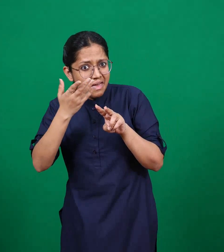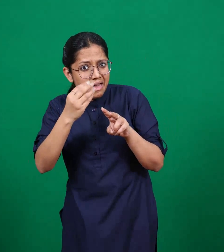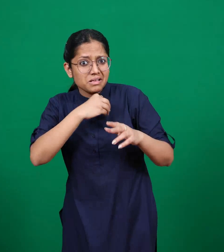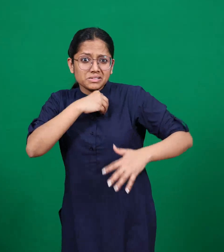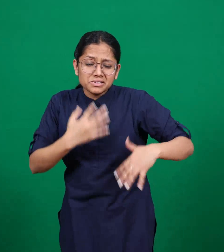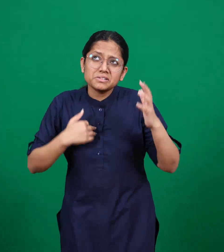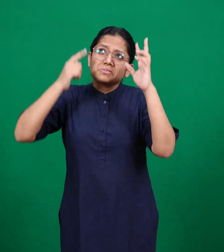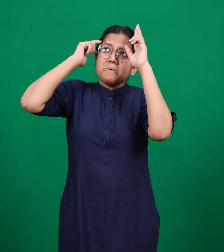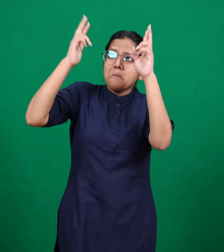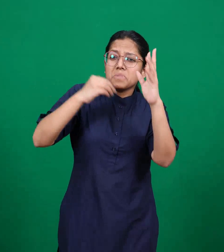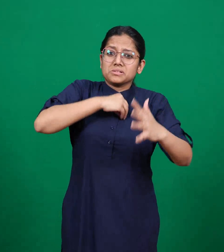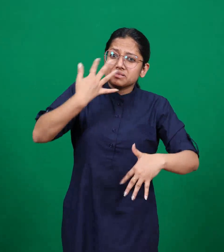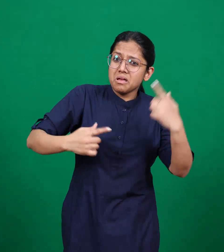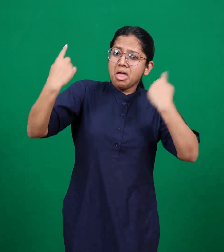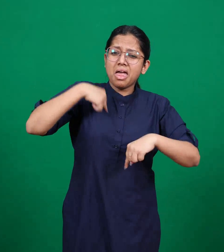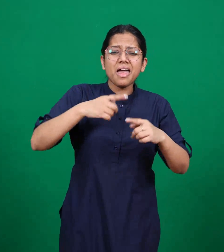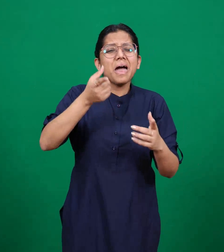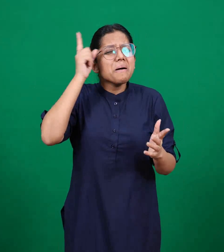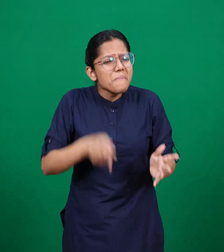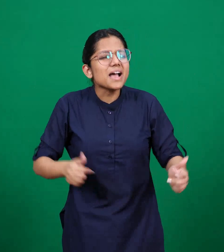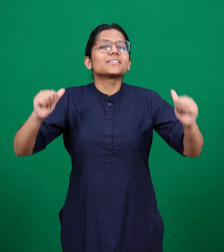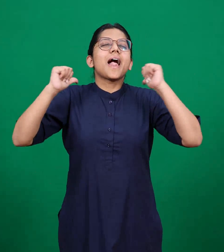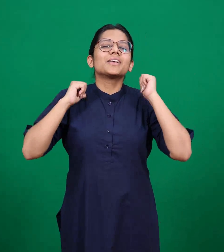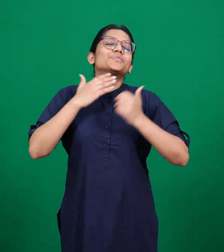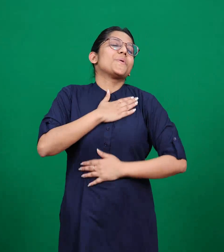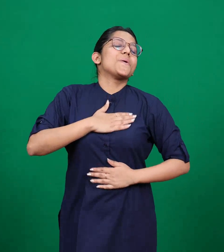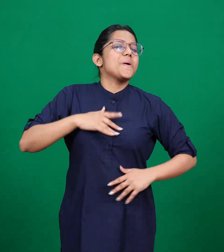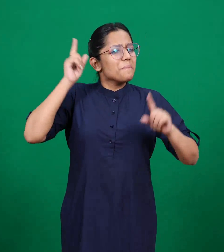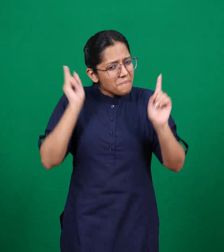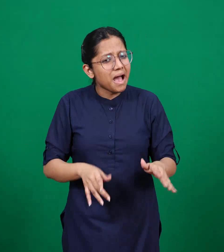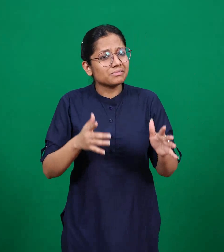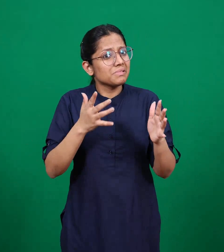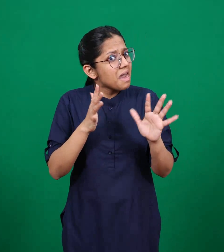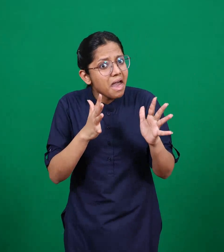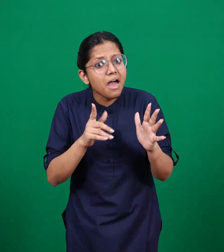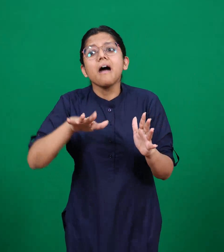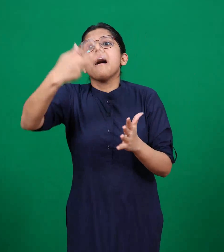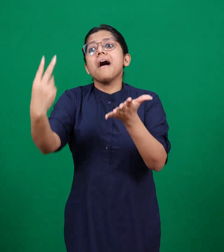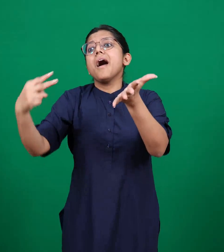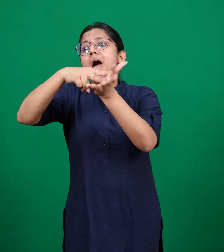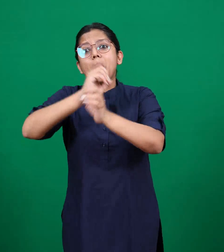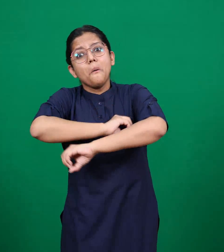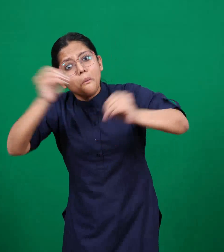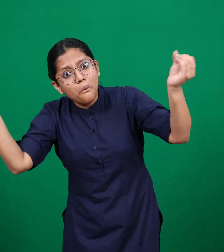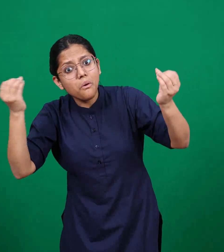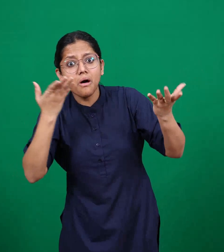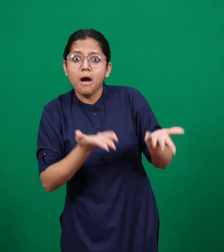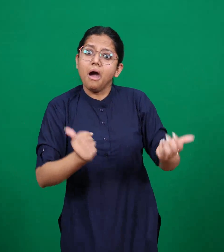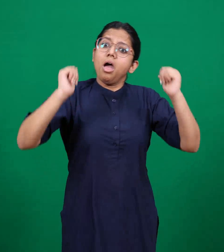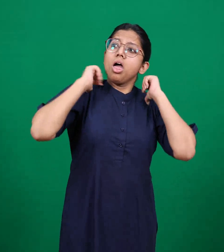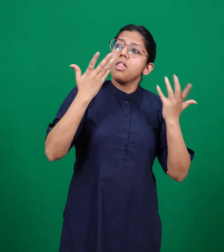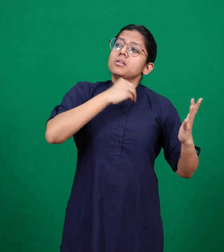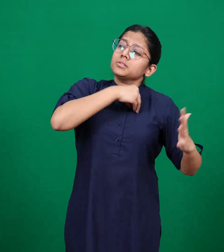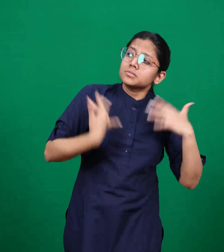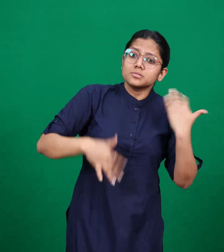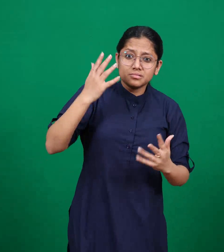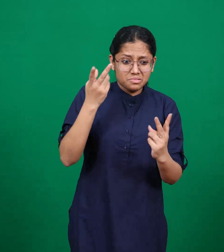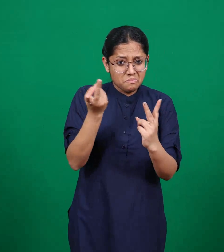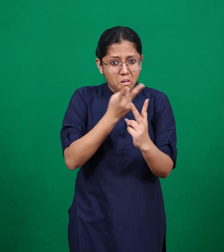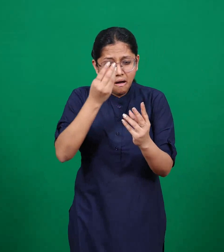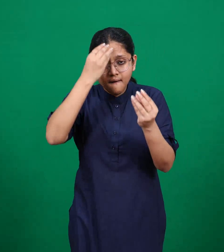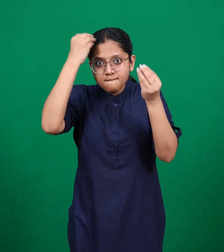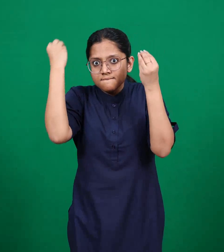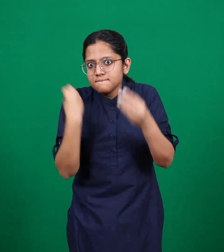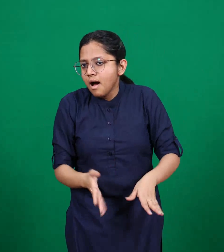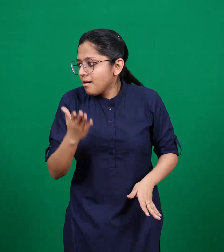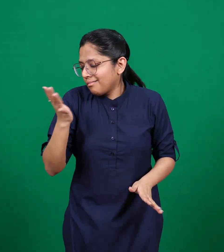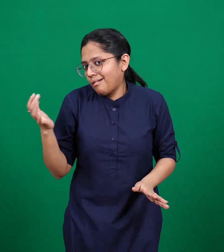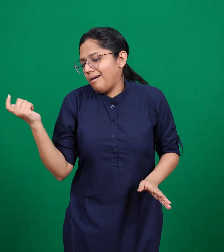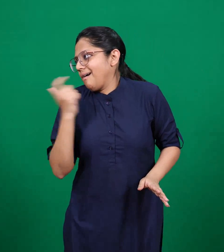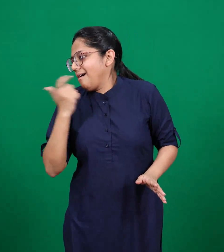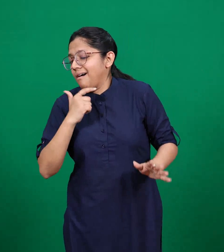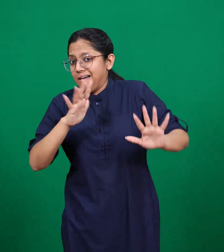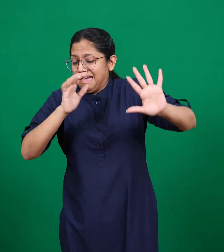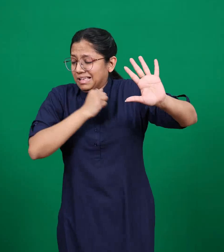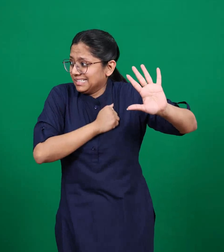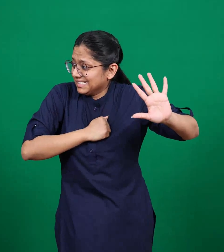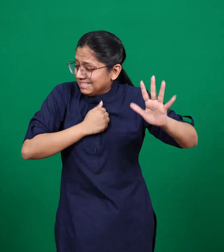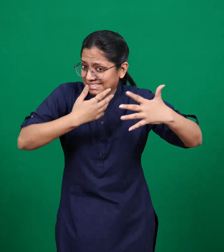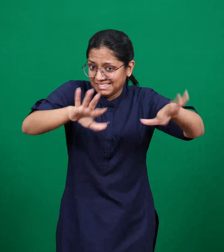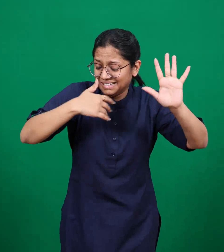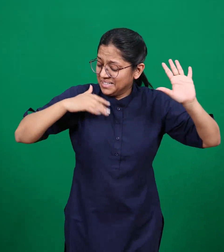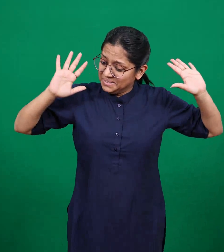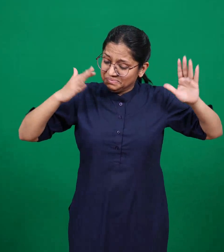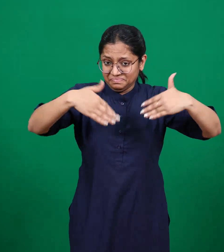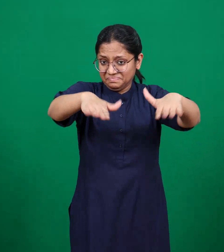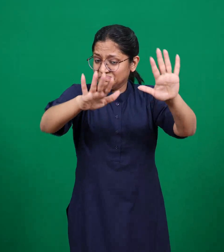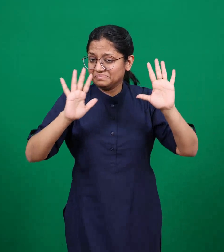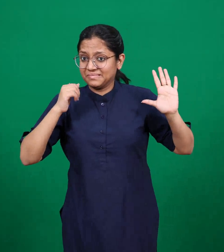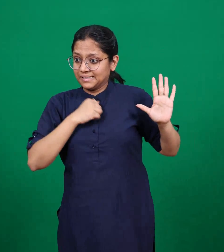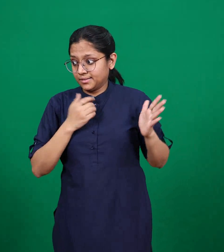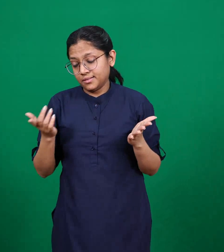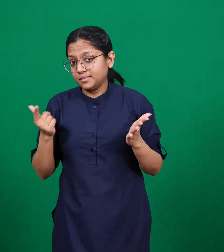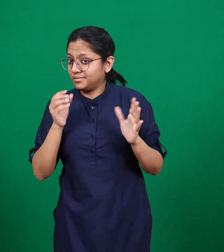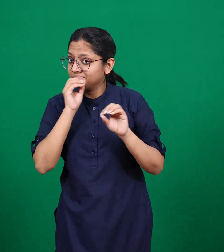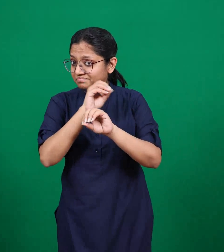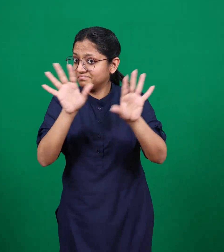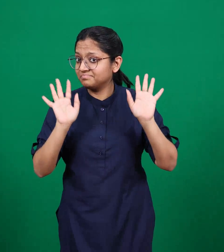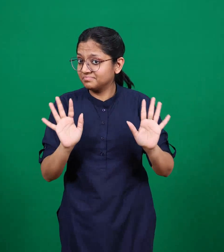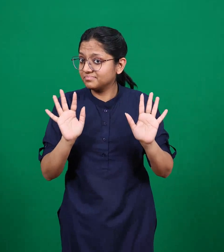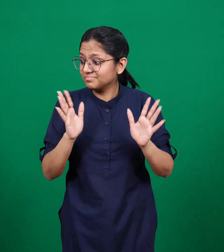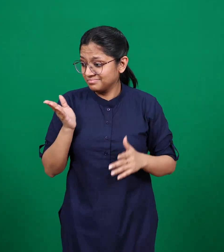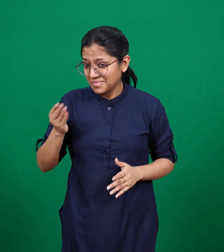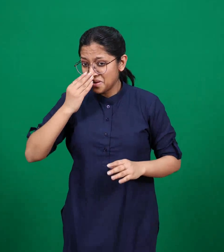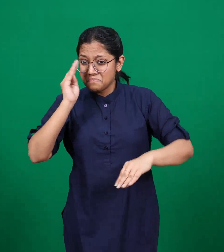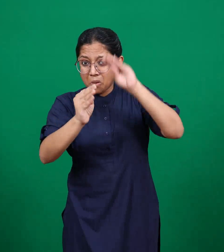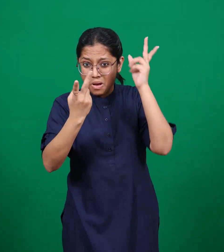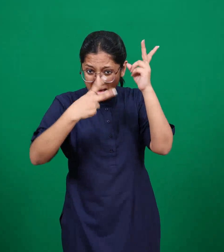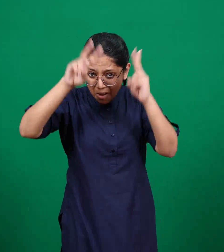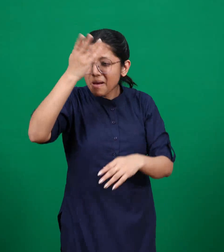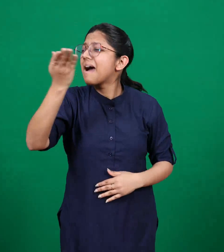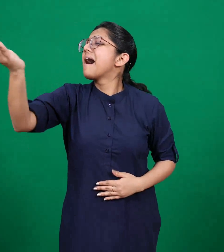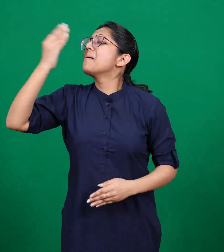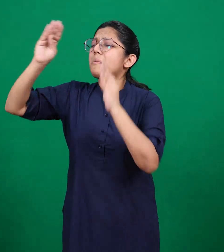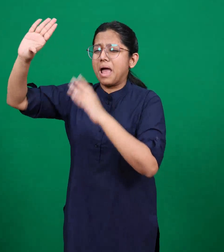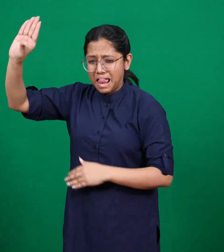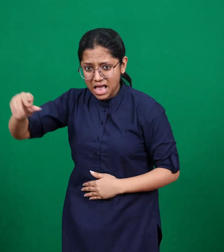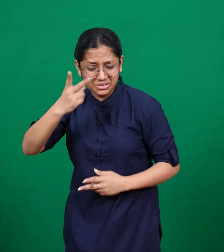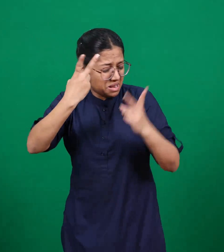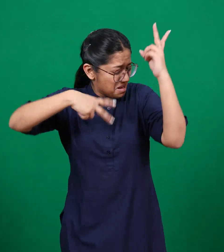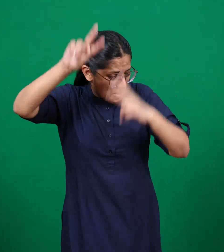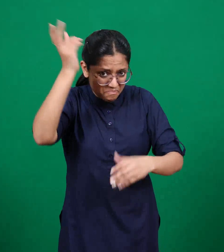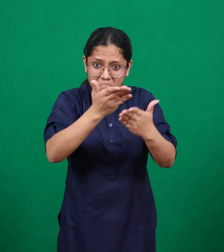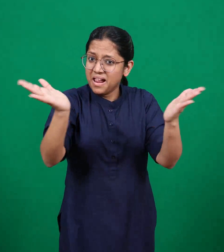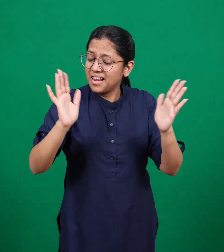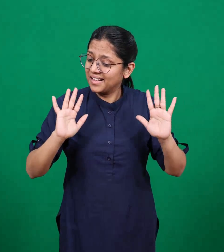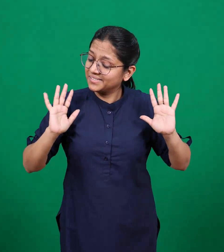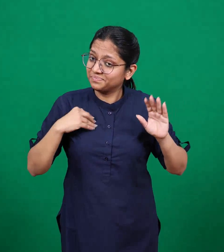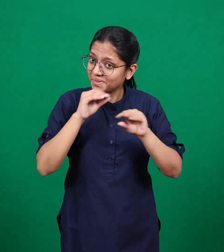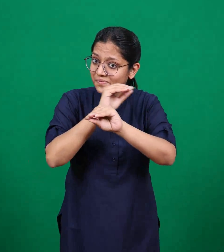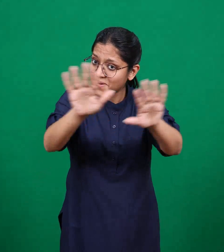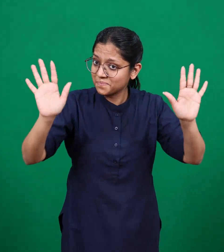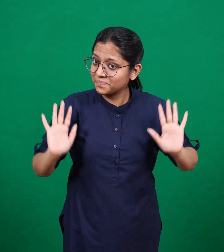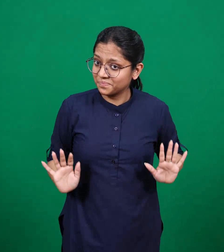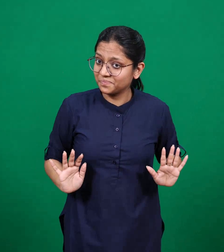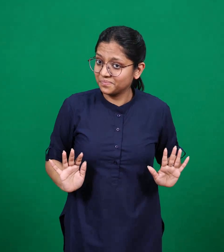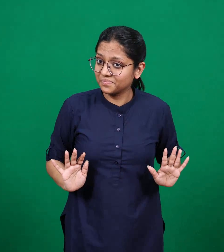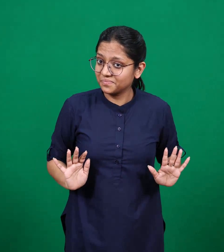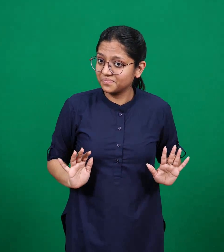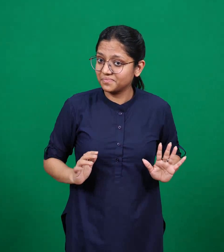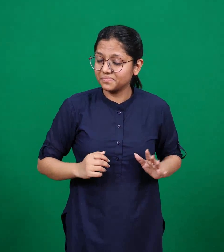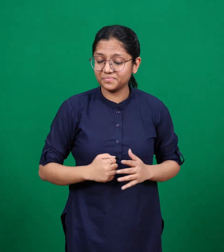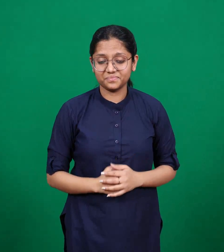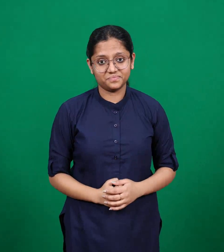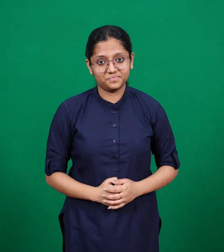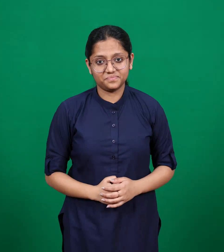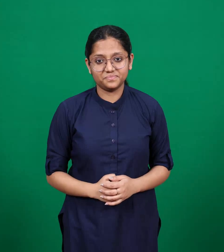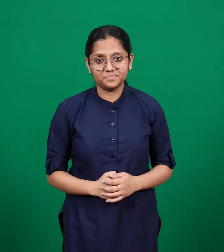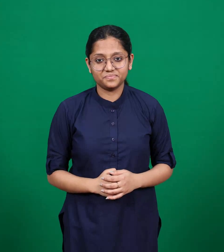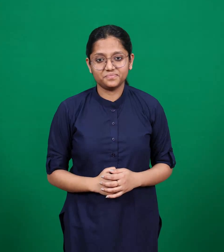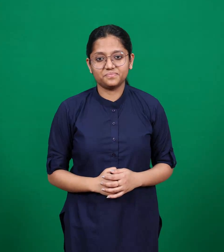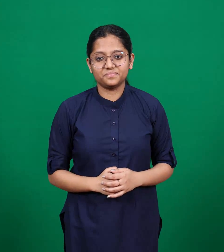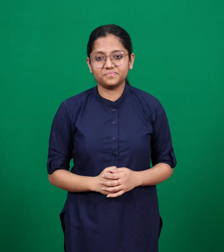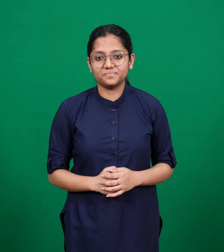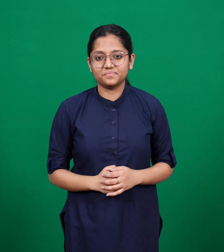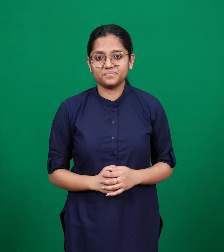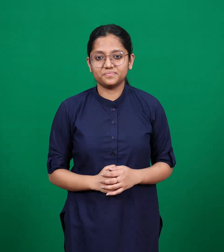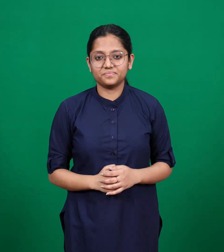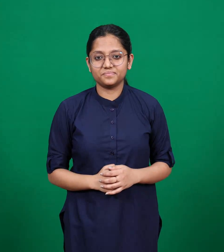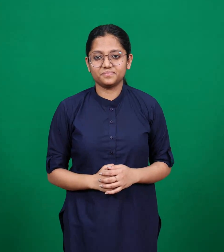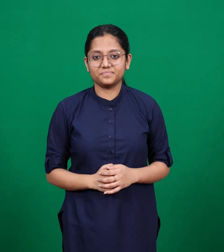If our hope in Christ is for this life alone, we are to be pitied more than all men.